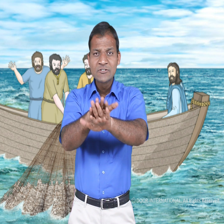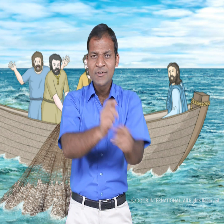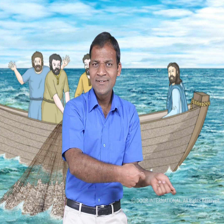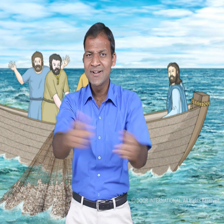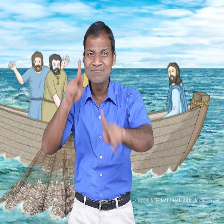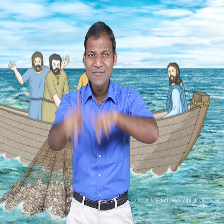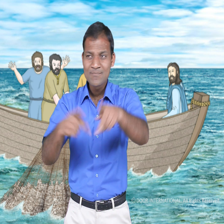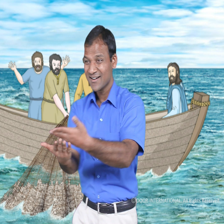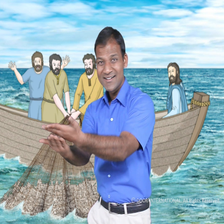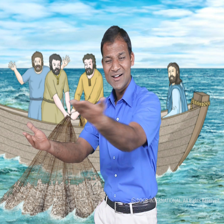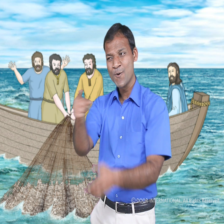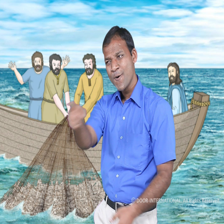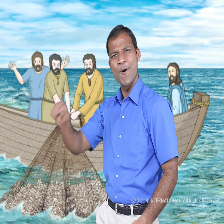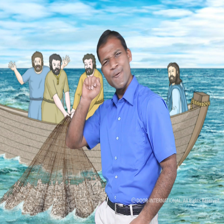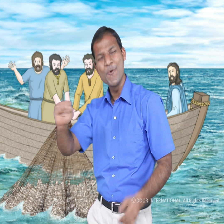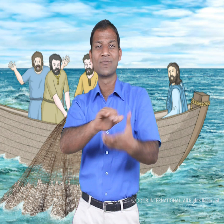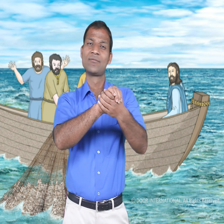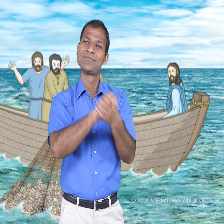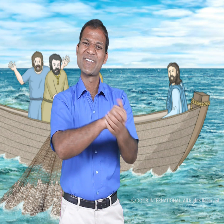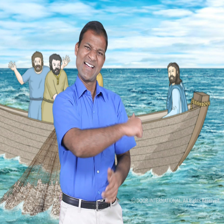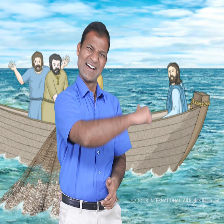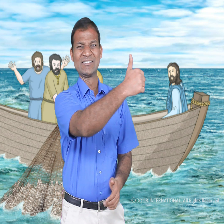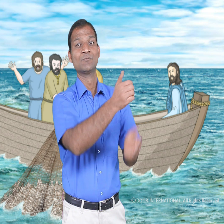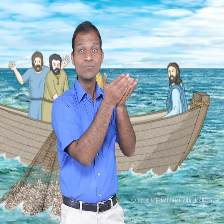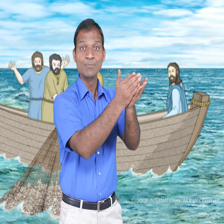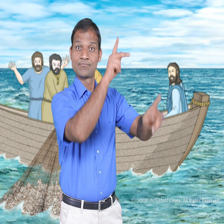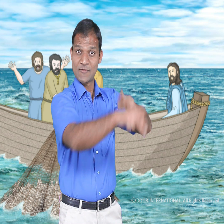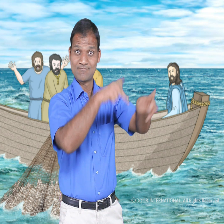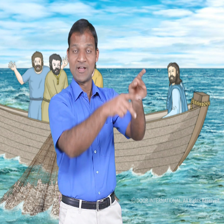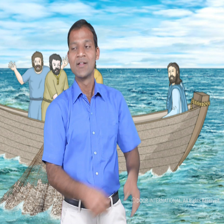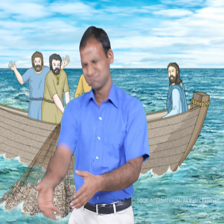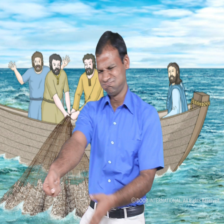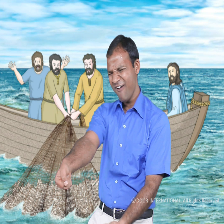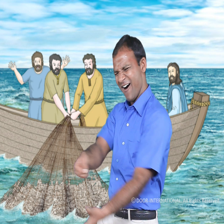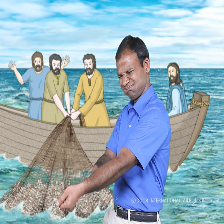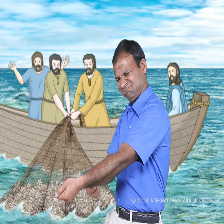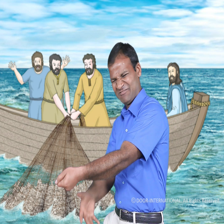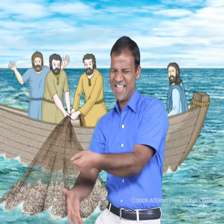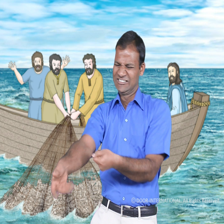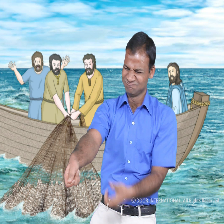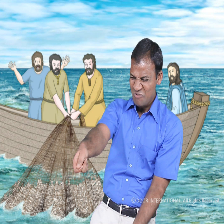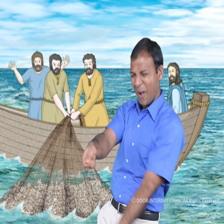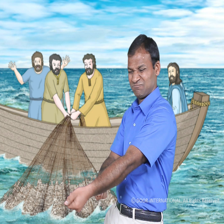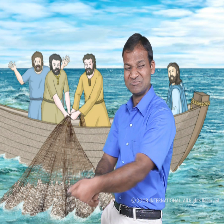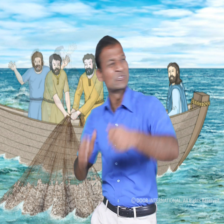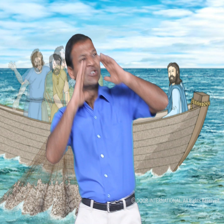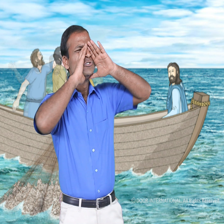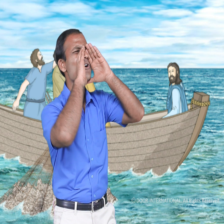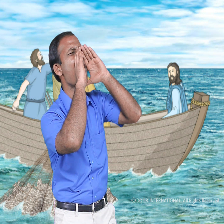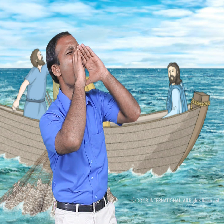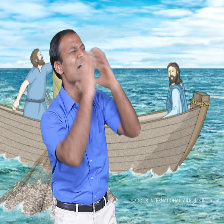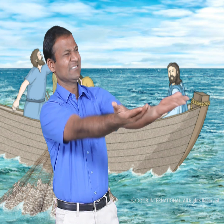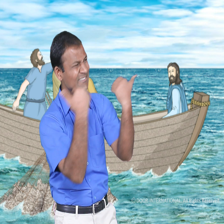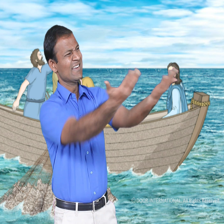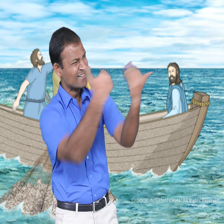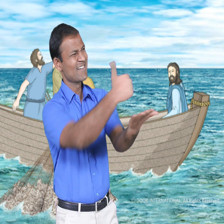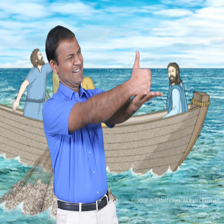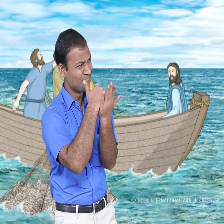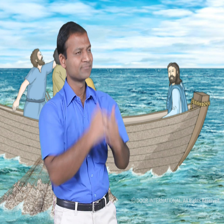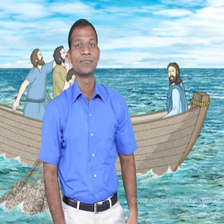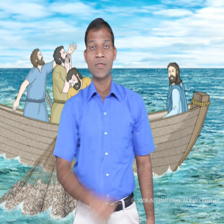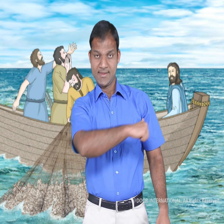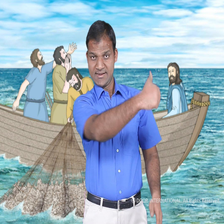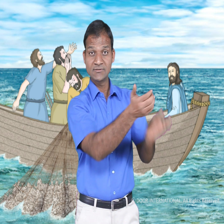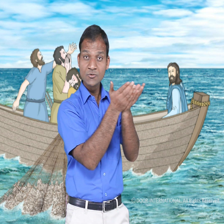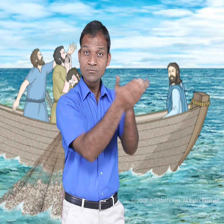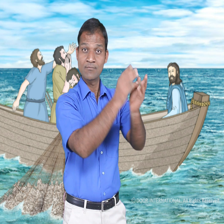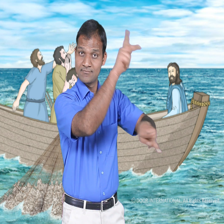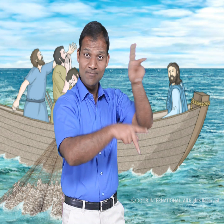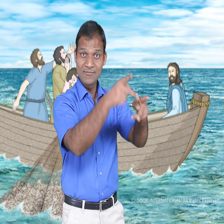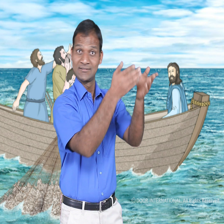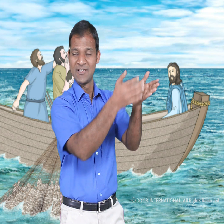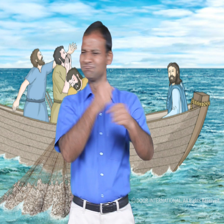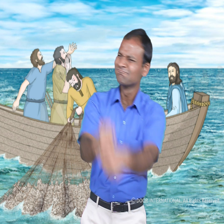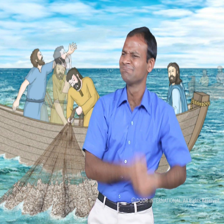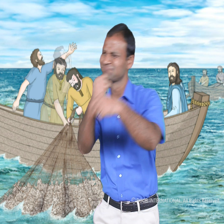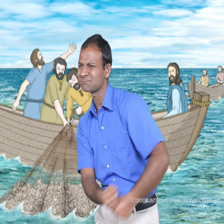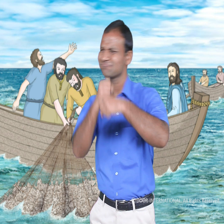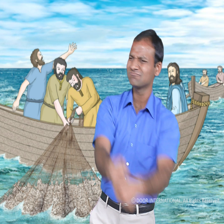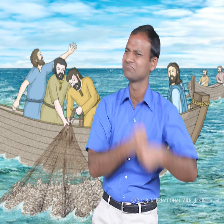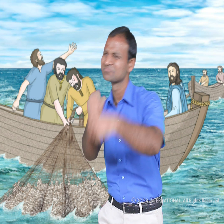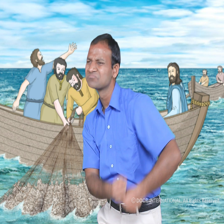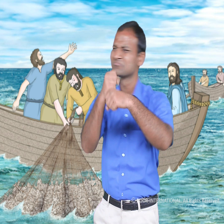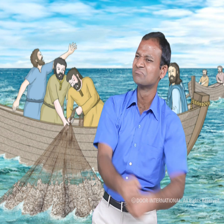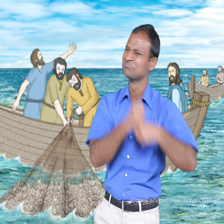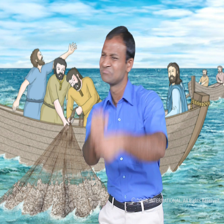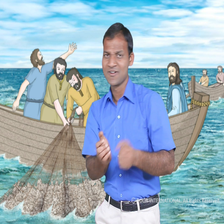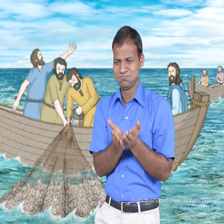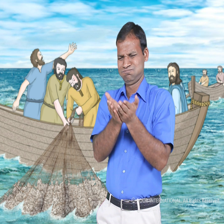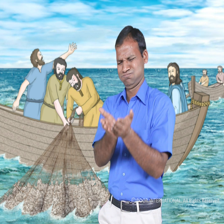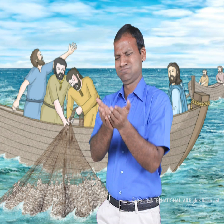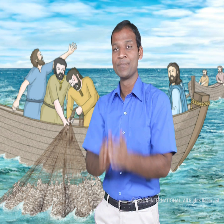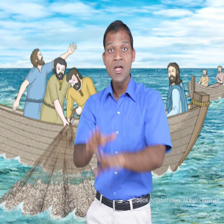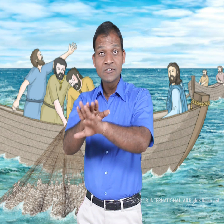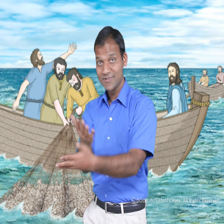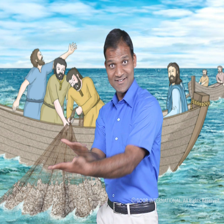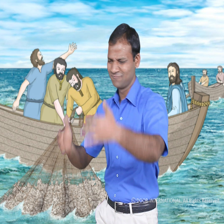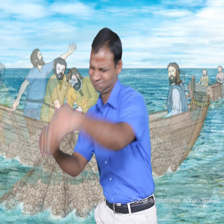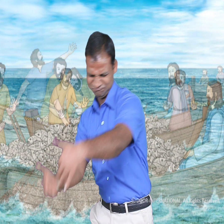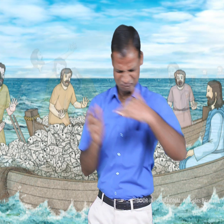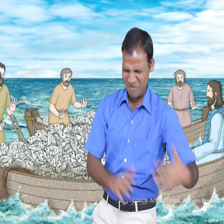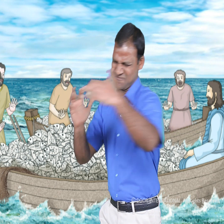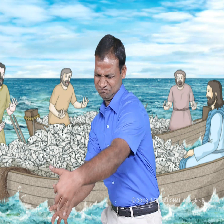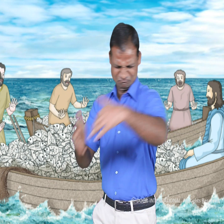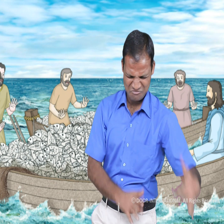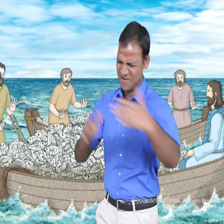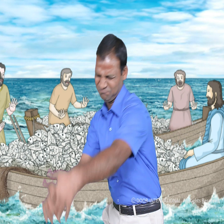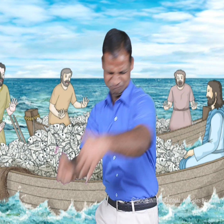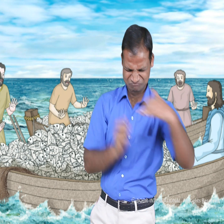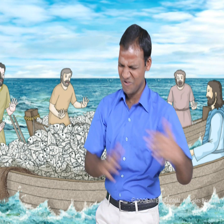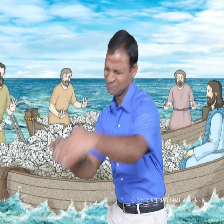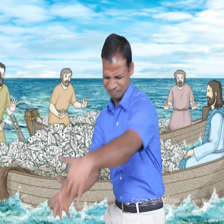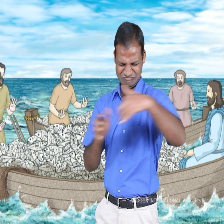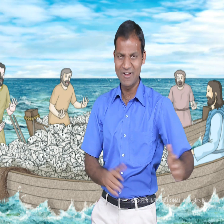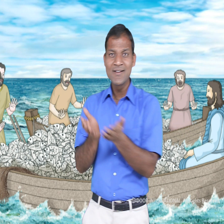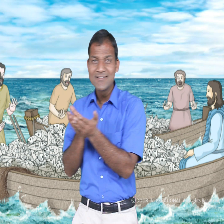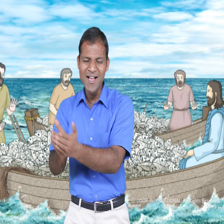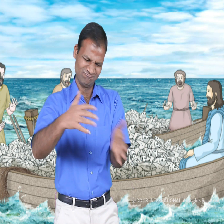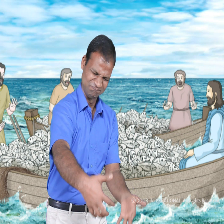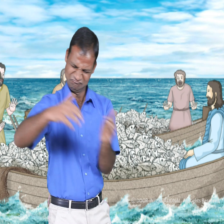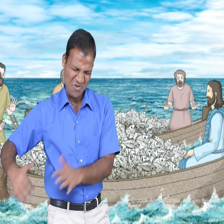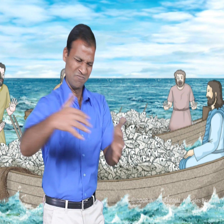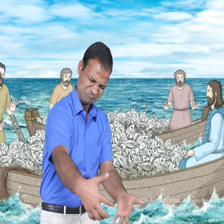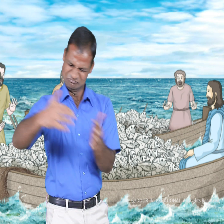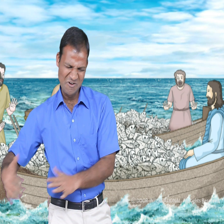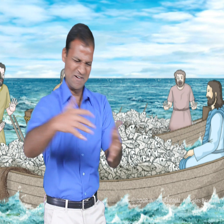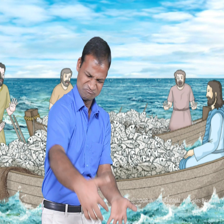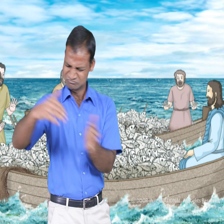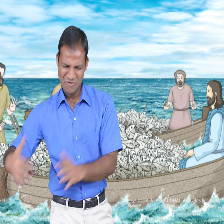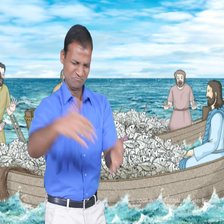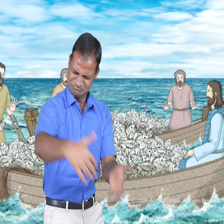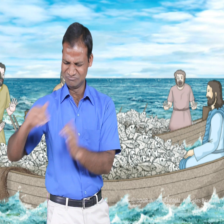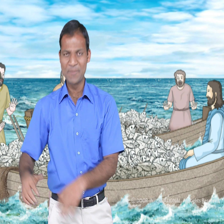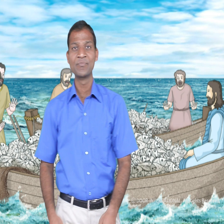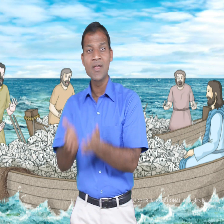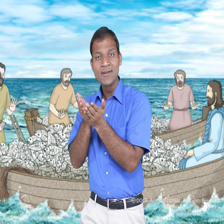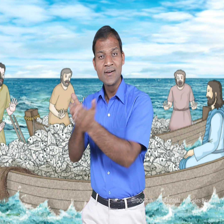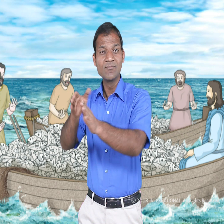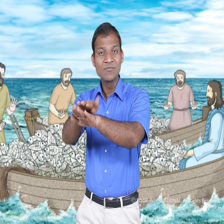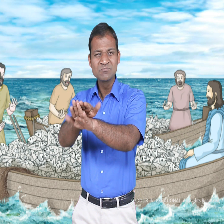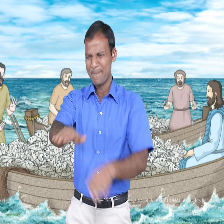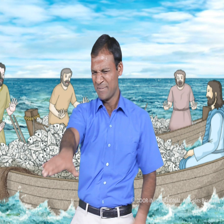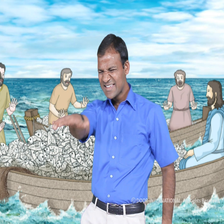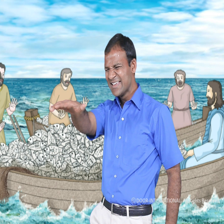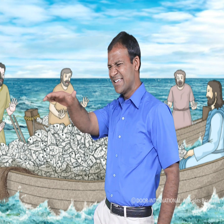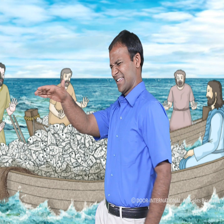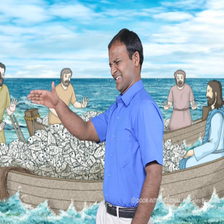So they signaled to their partners in the other boat to come and help them, and they came and filled both boats so full that they began to sink.